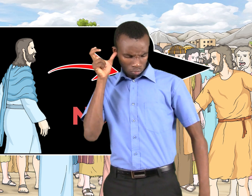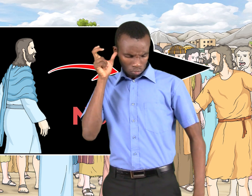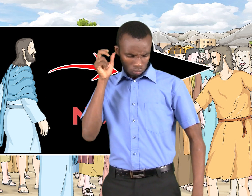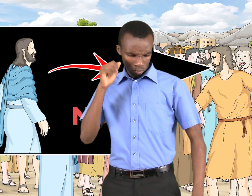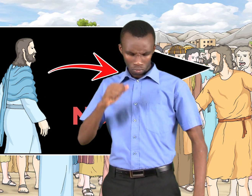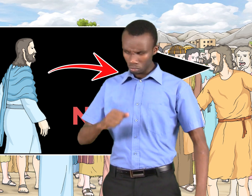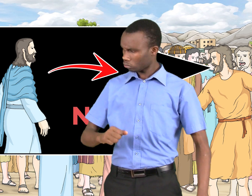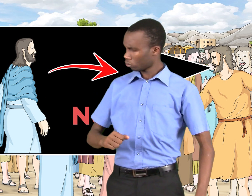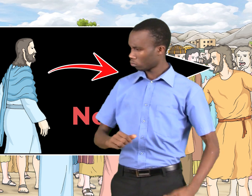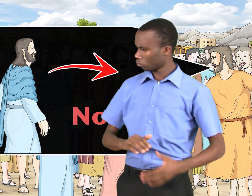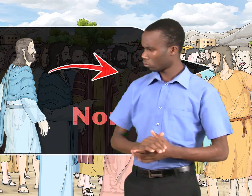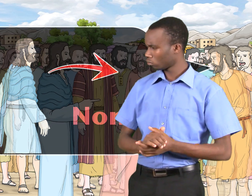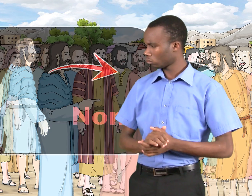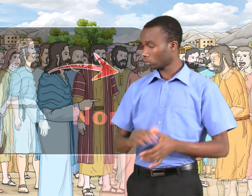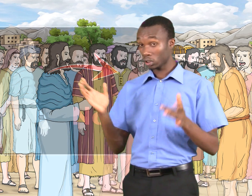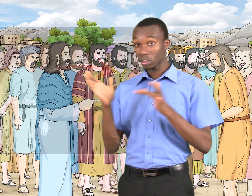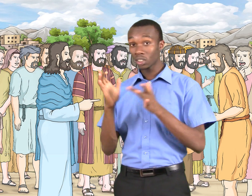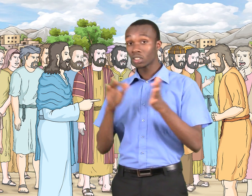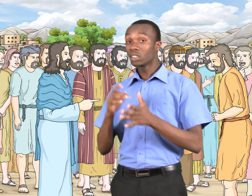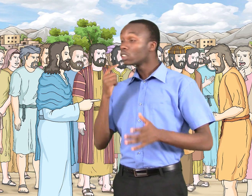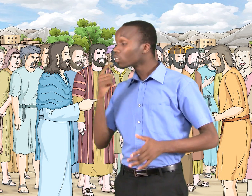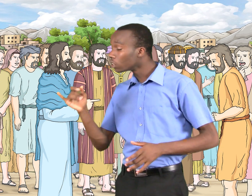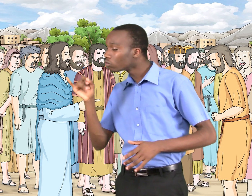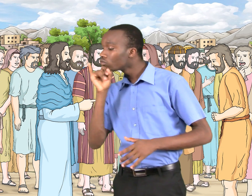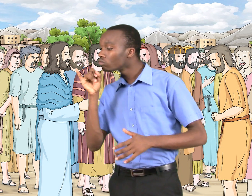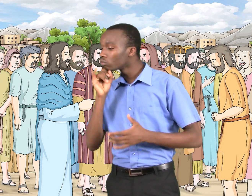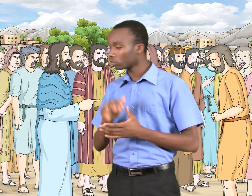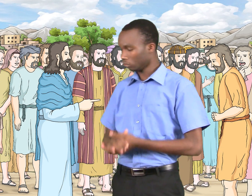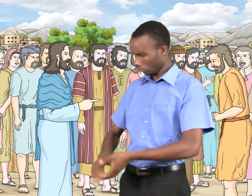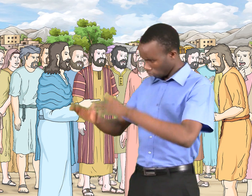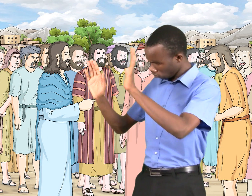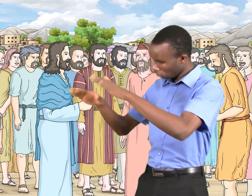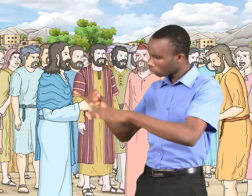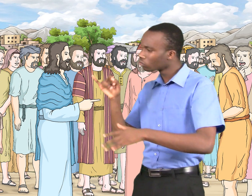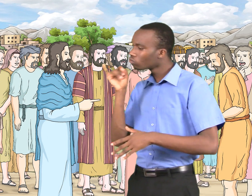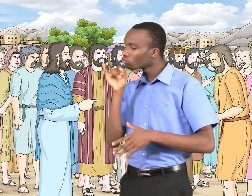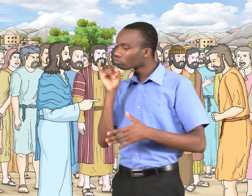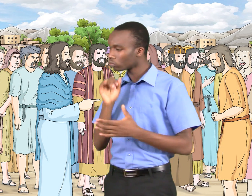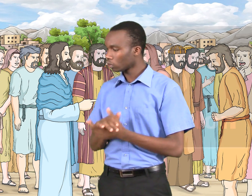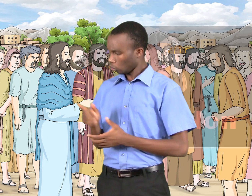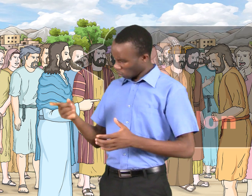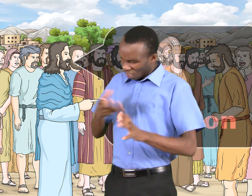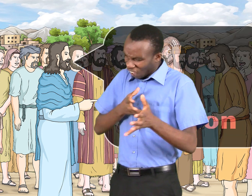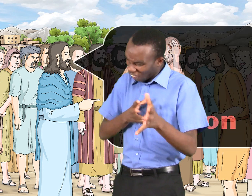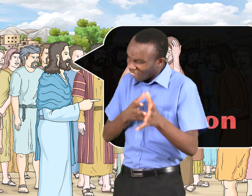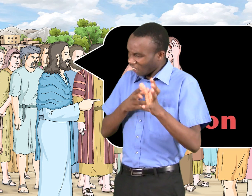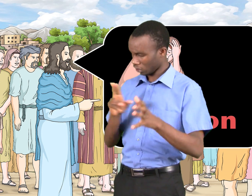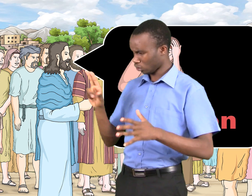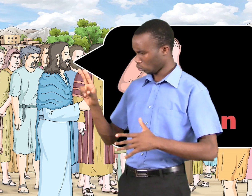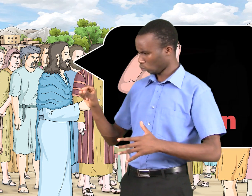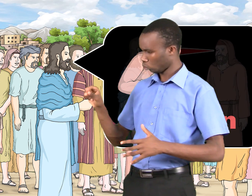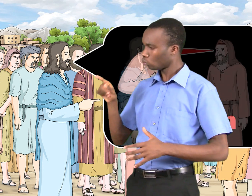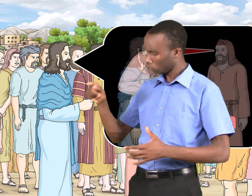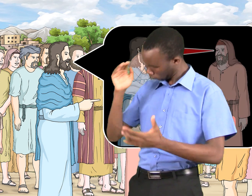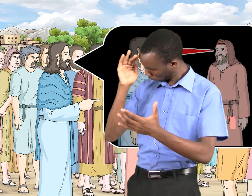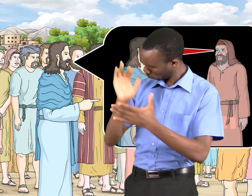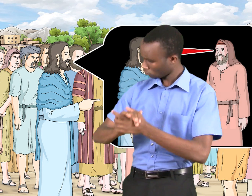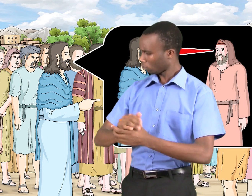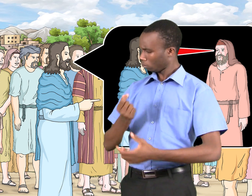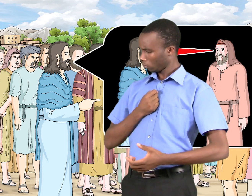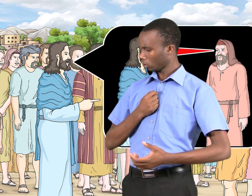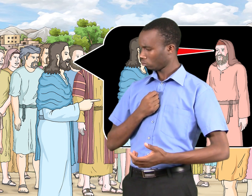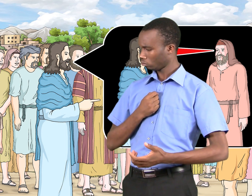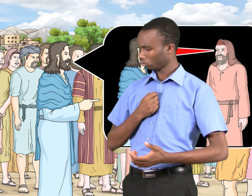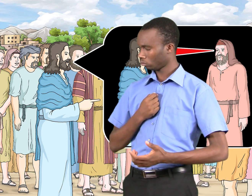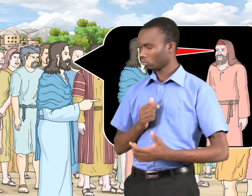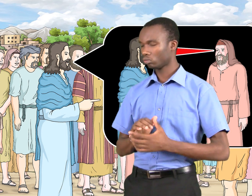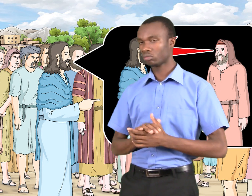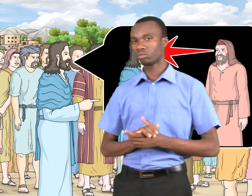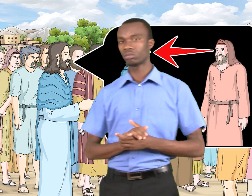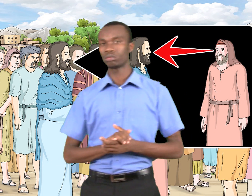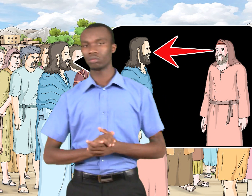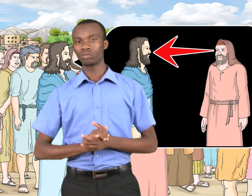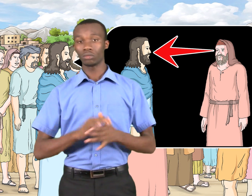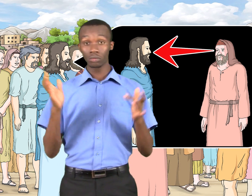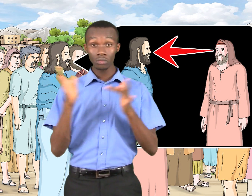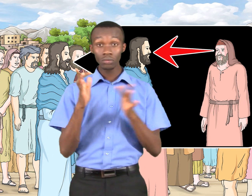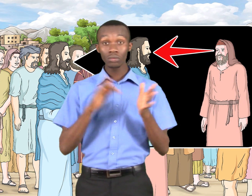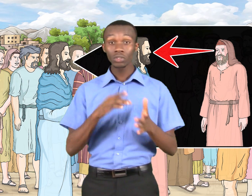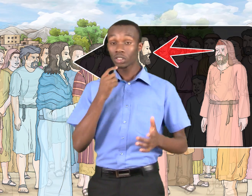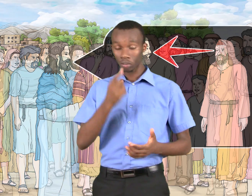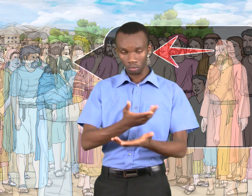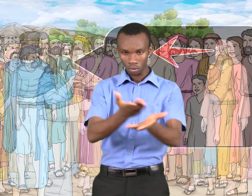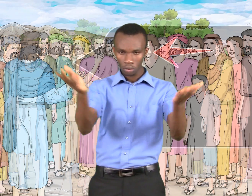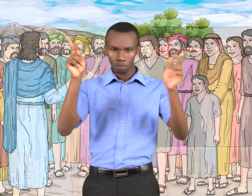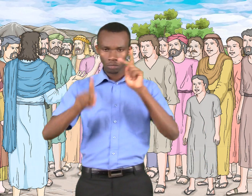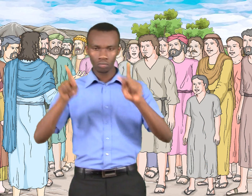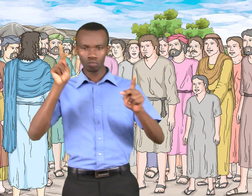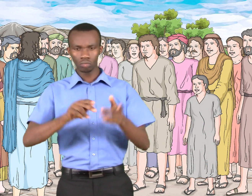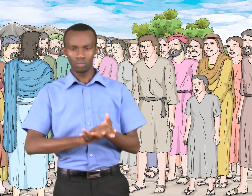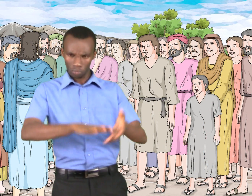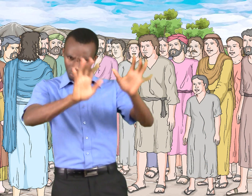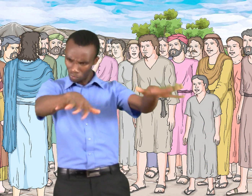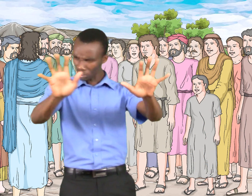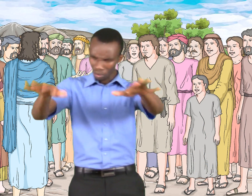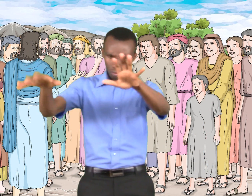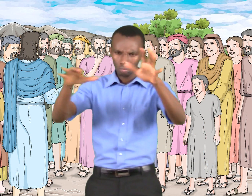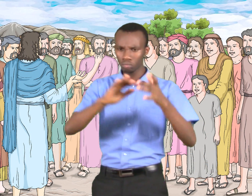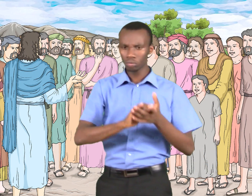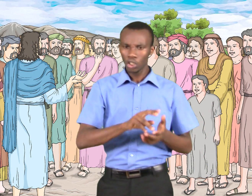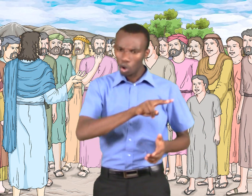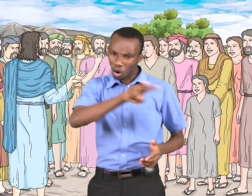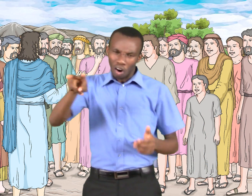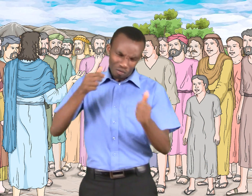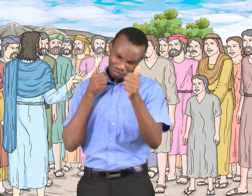But Jesus overheard their conversation and said to Jairus, “Do not be afraid; just believe.”